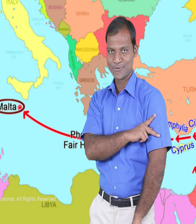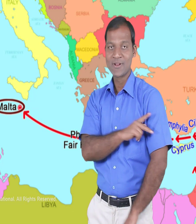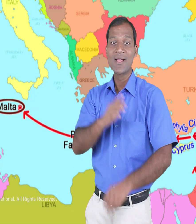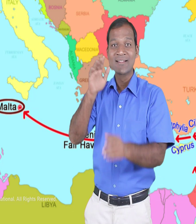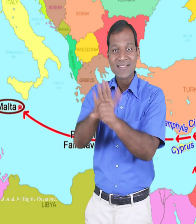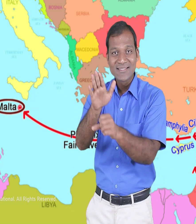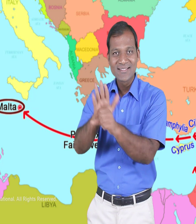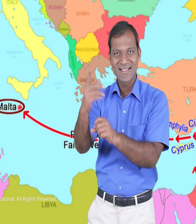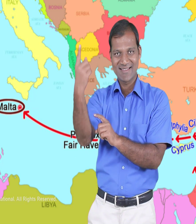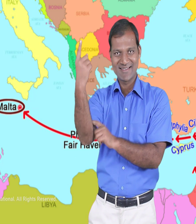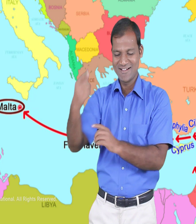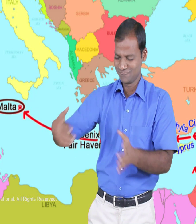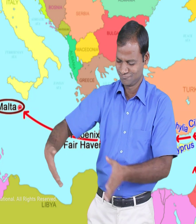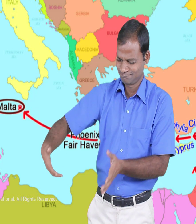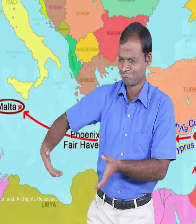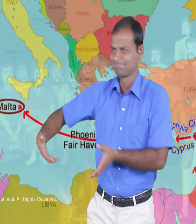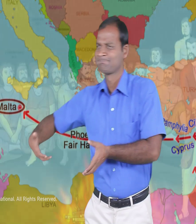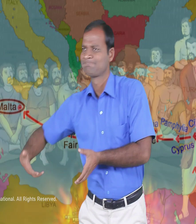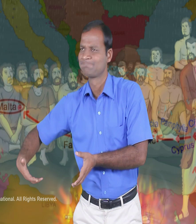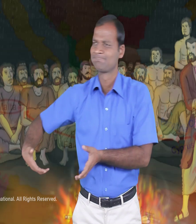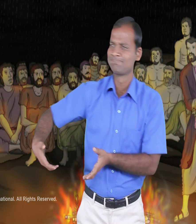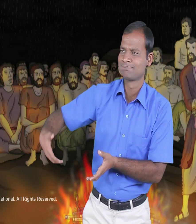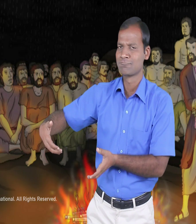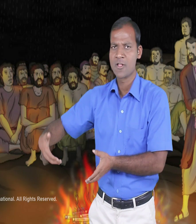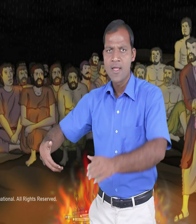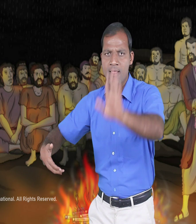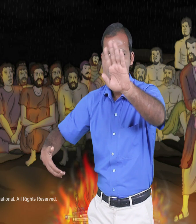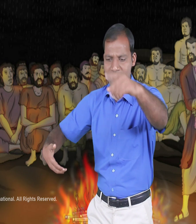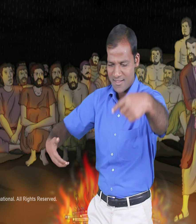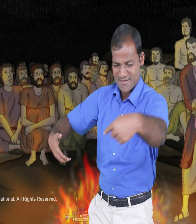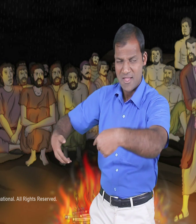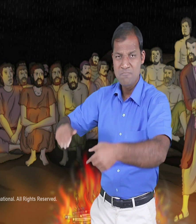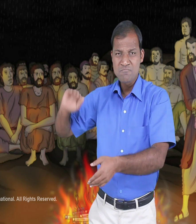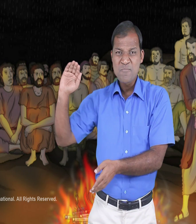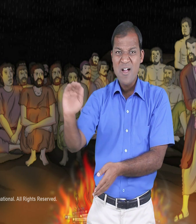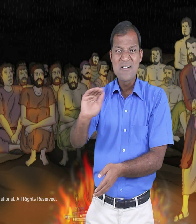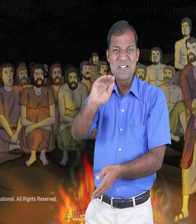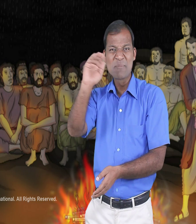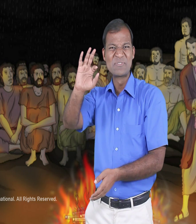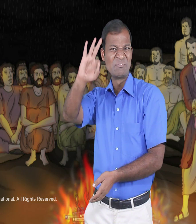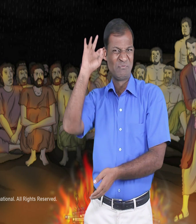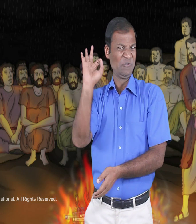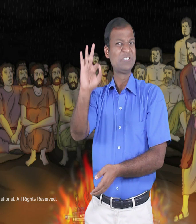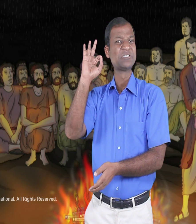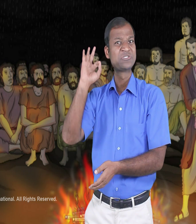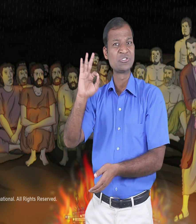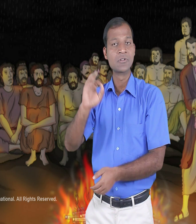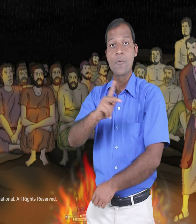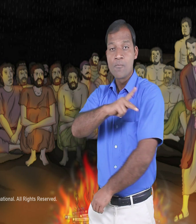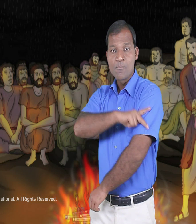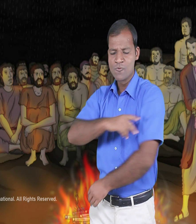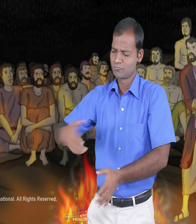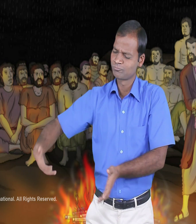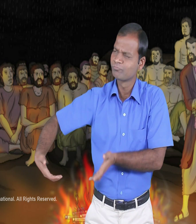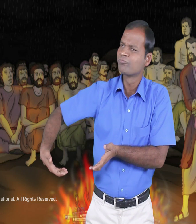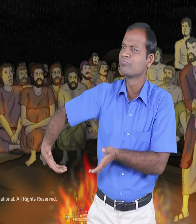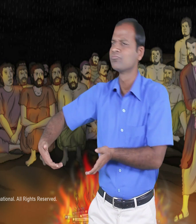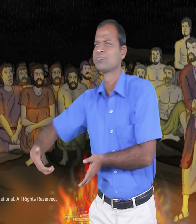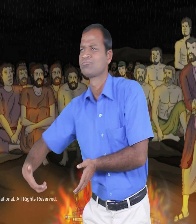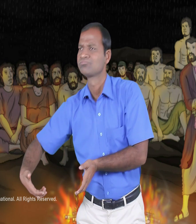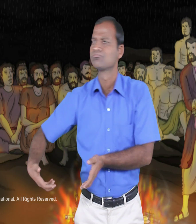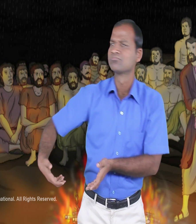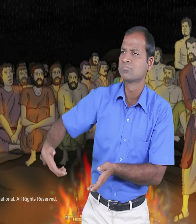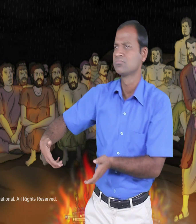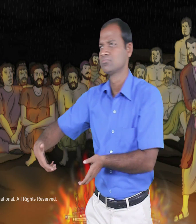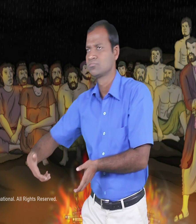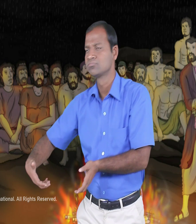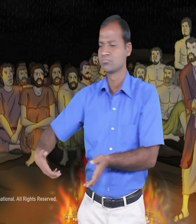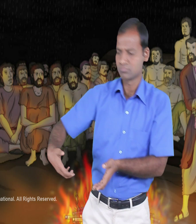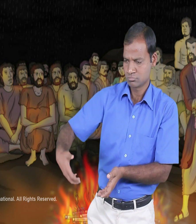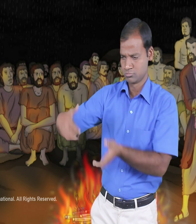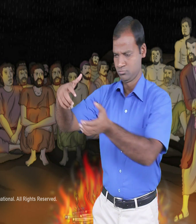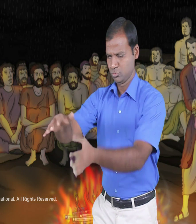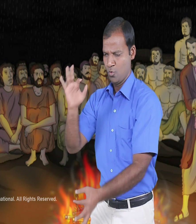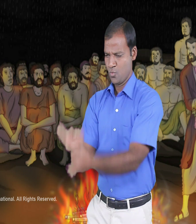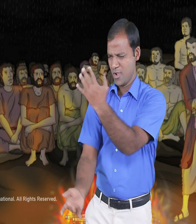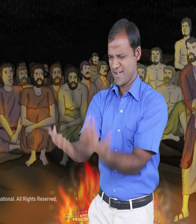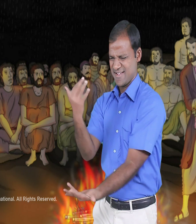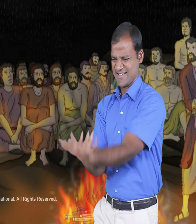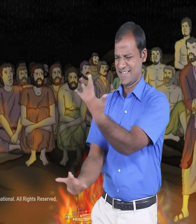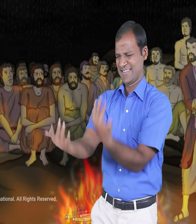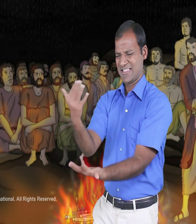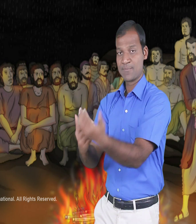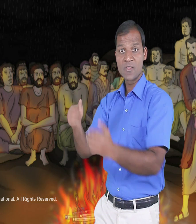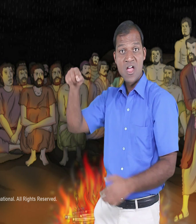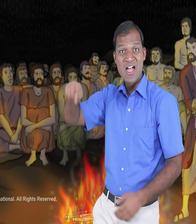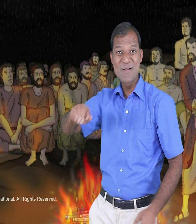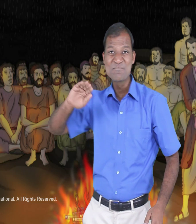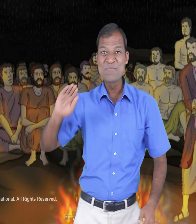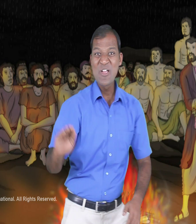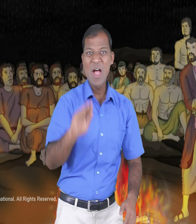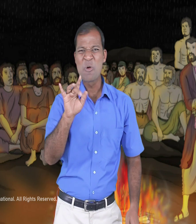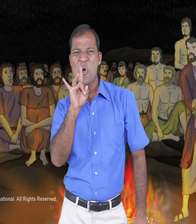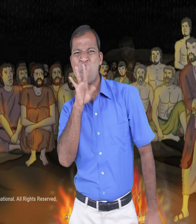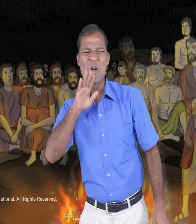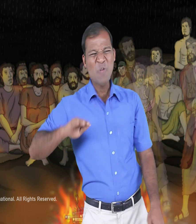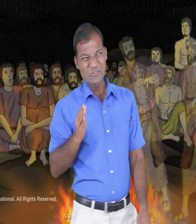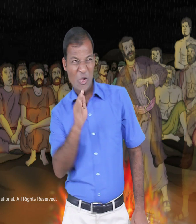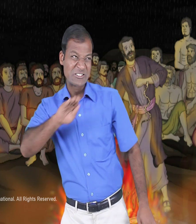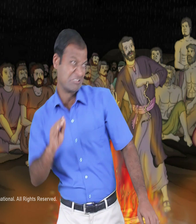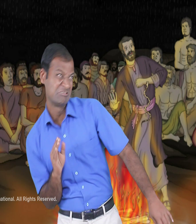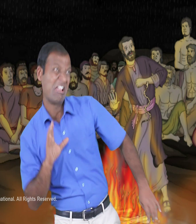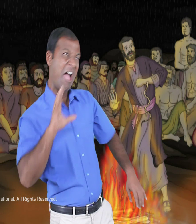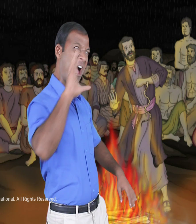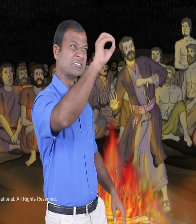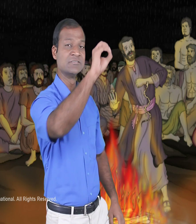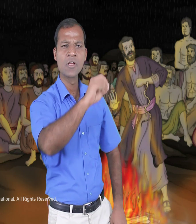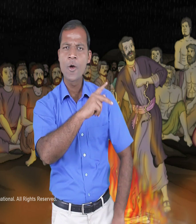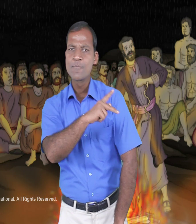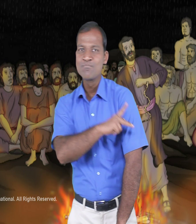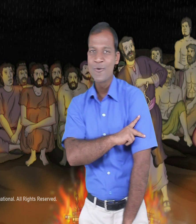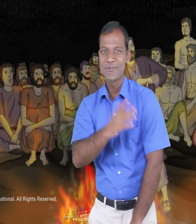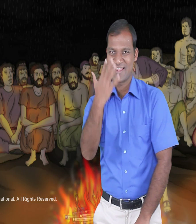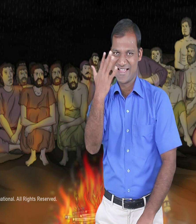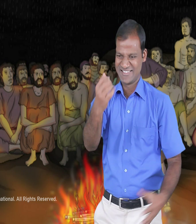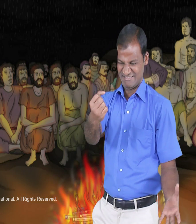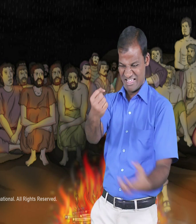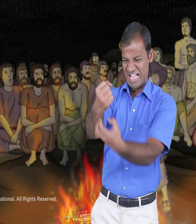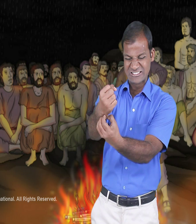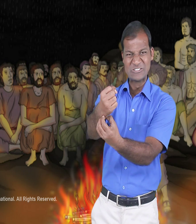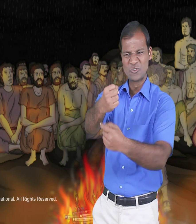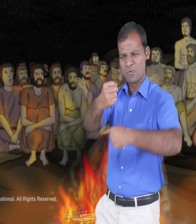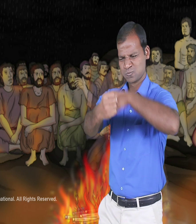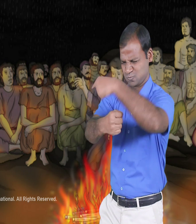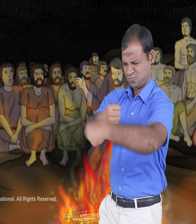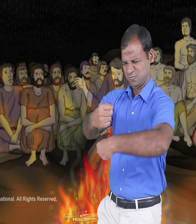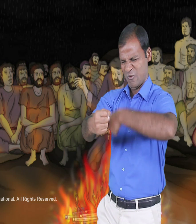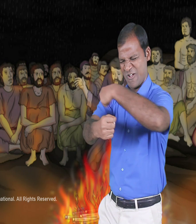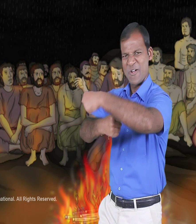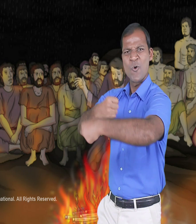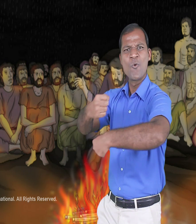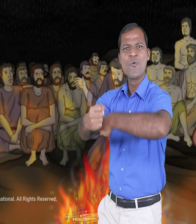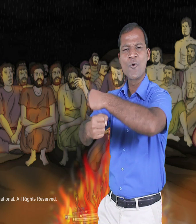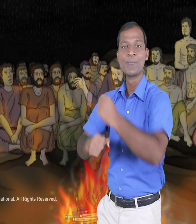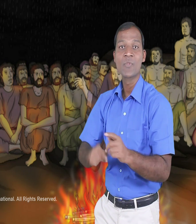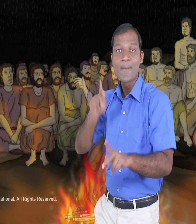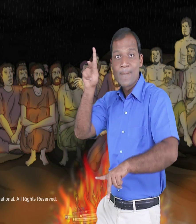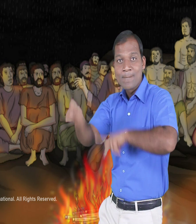They kindled a fire and welcomed all of us because it was raining and cold. Paul gathered a bundle of sticks, and as he laid them on the fire, a viper, driven out by the heat, fastened itself to his hand.